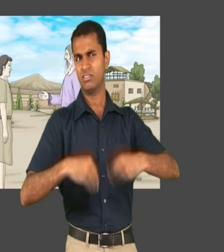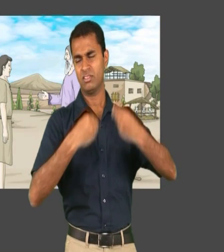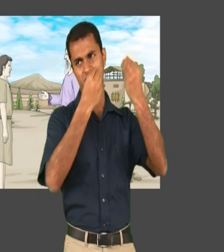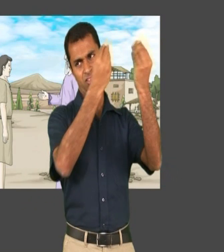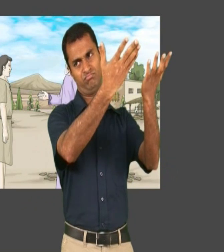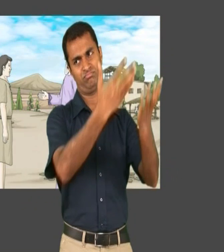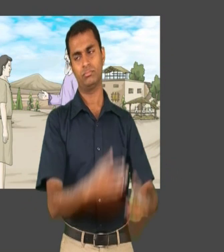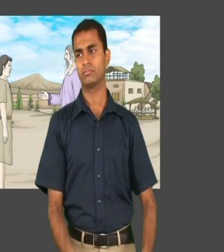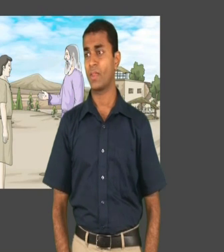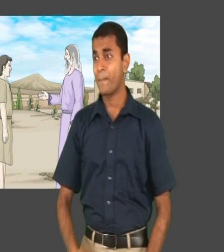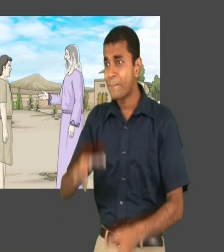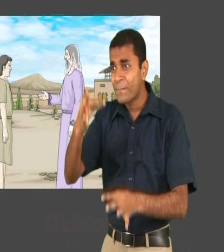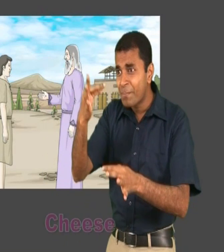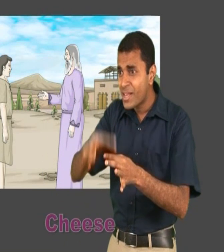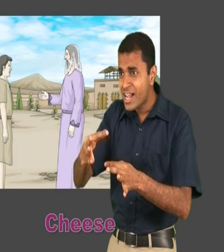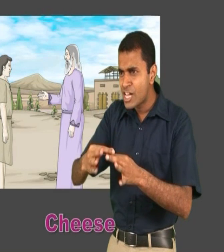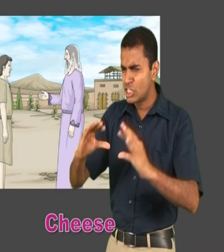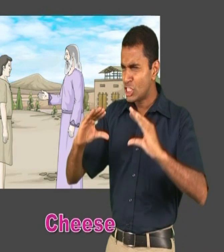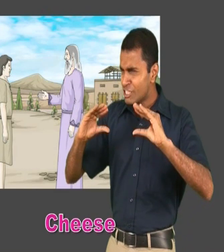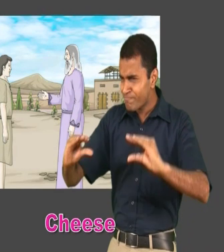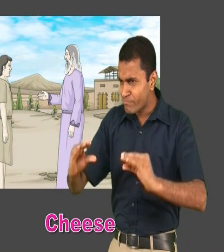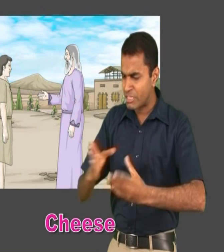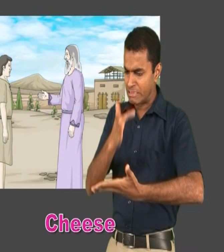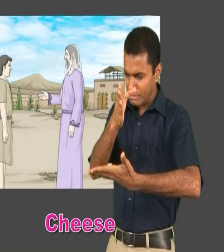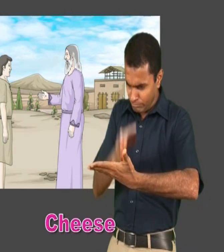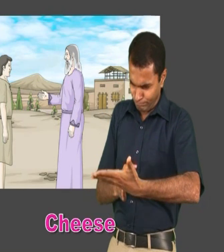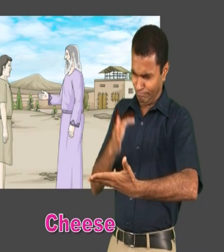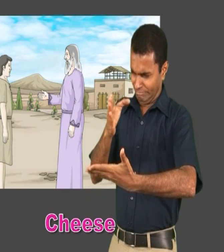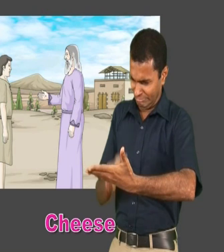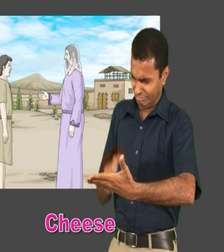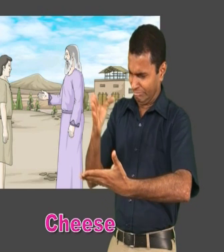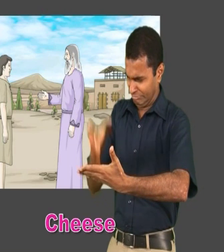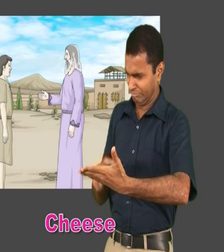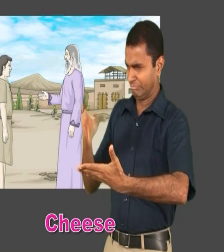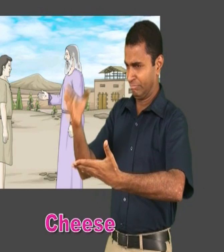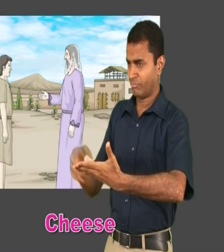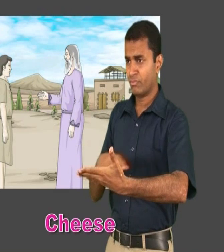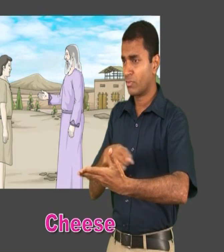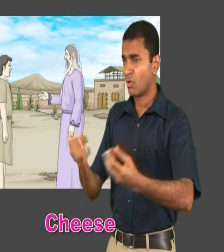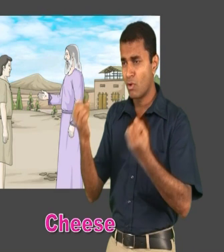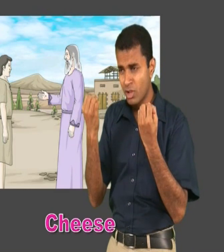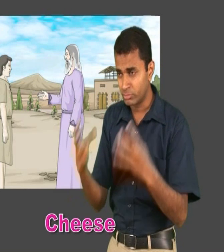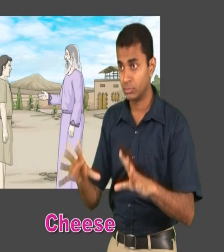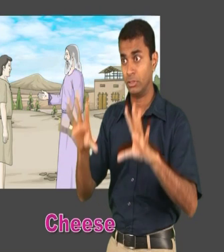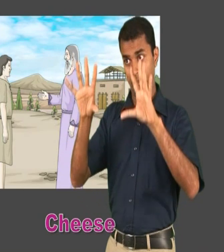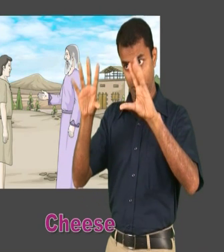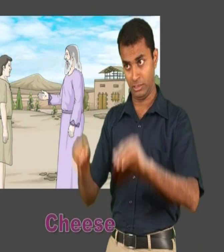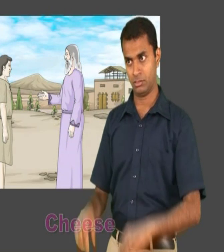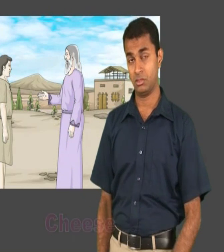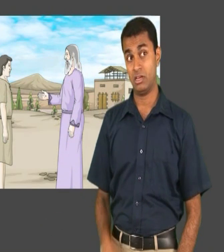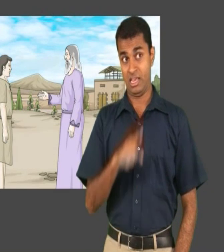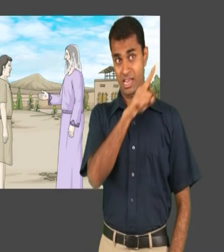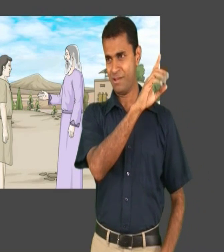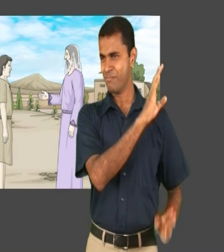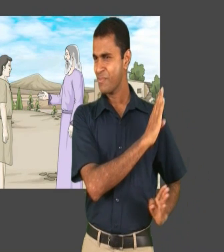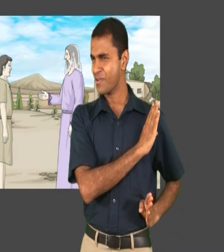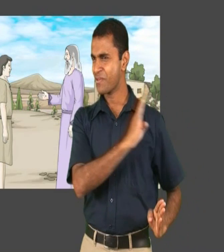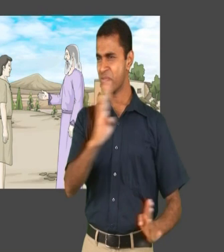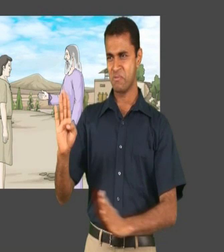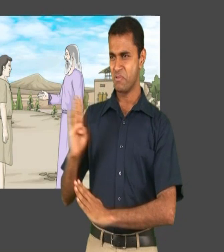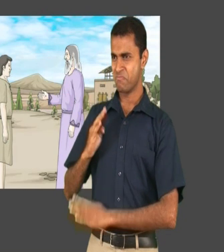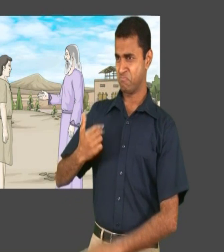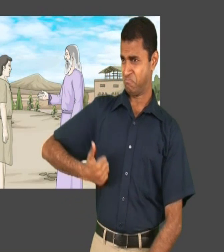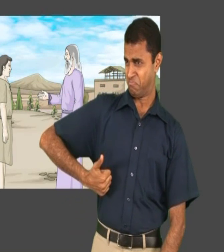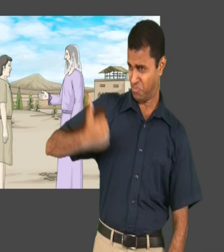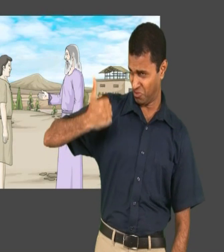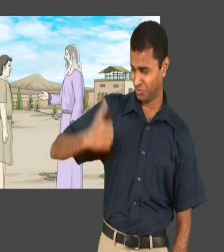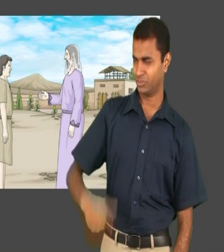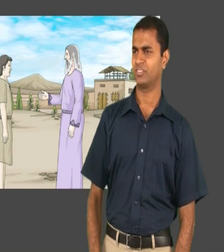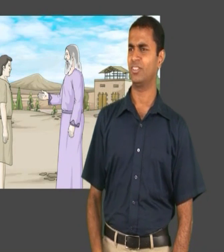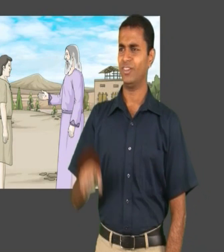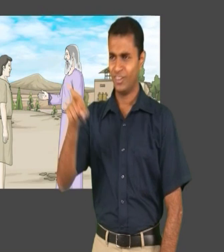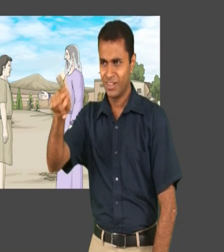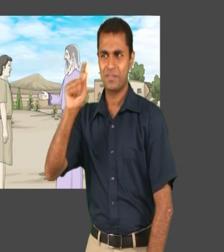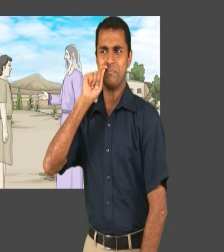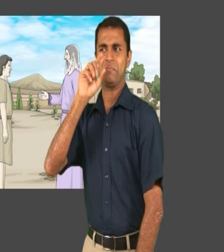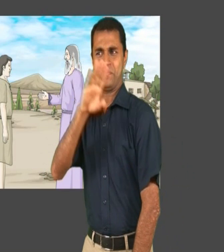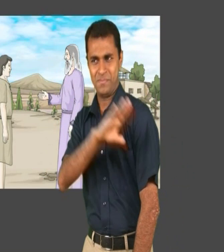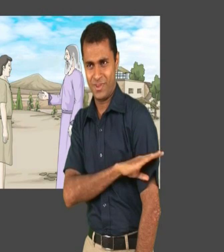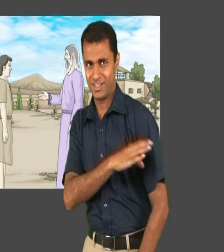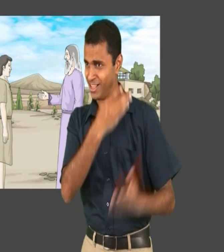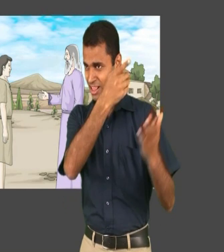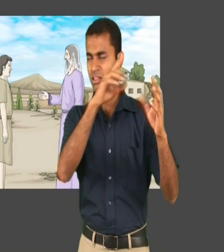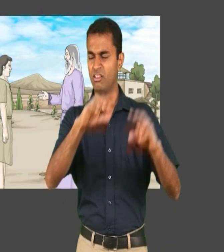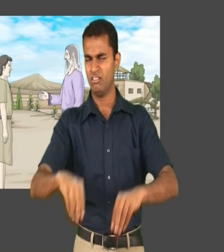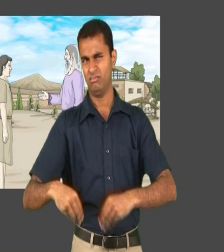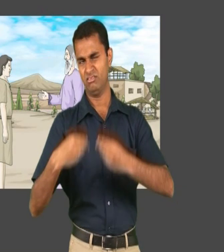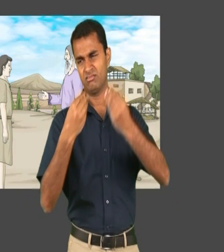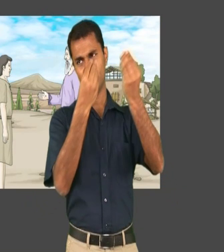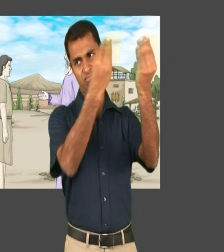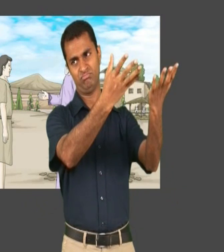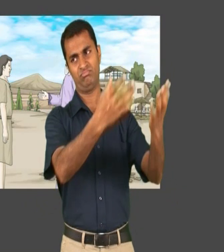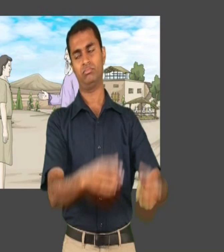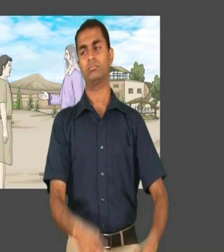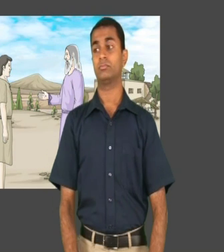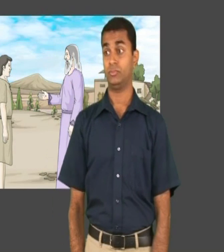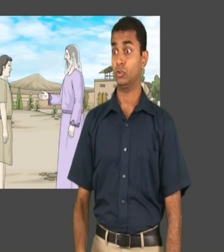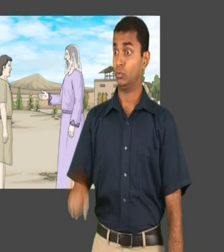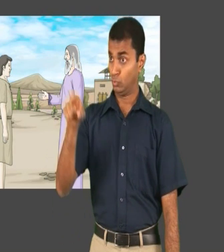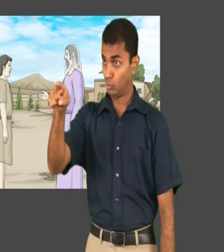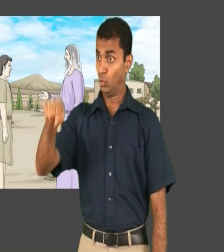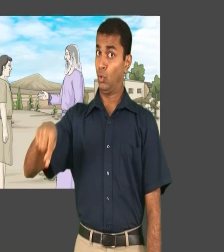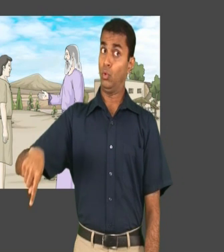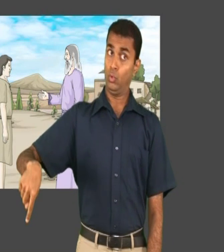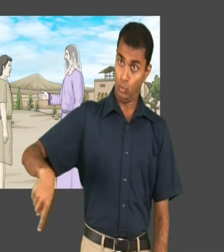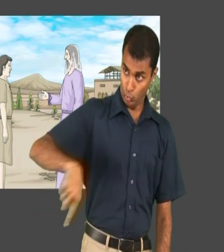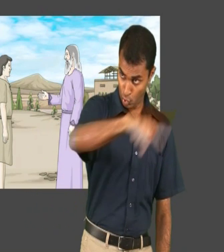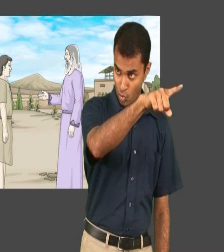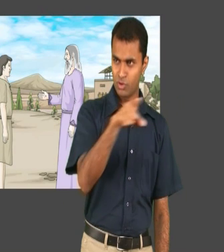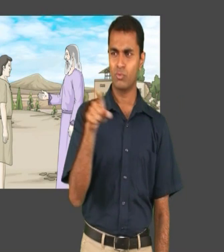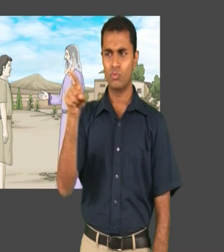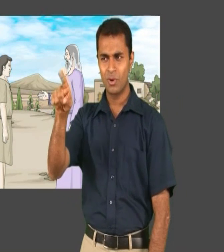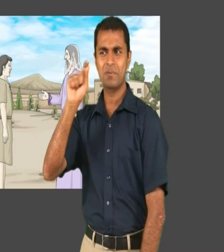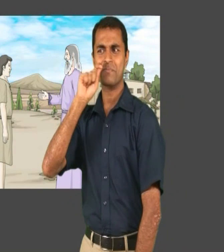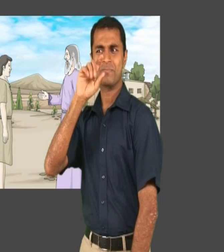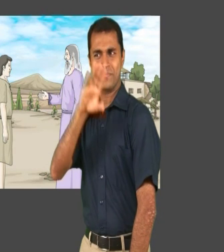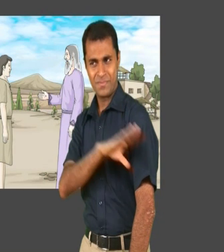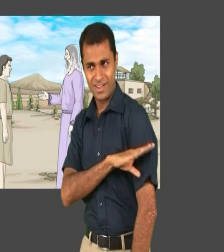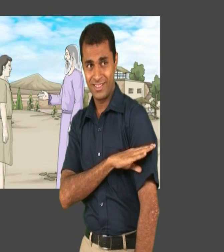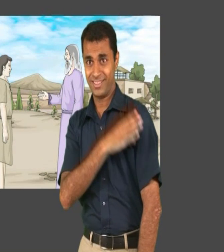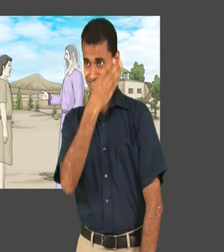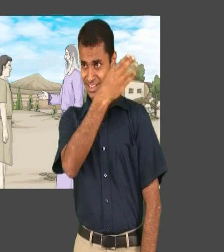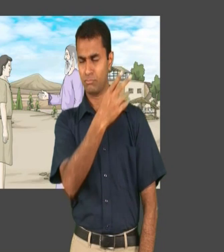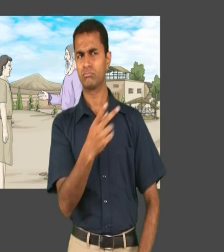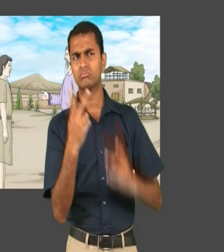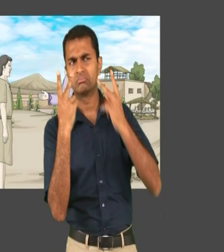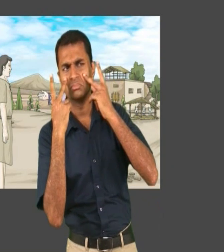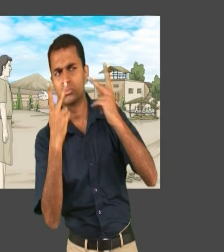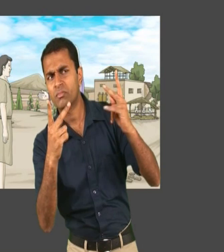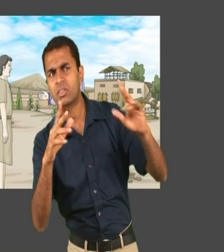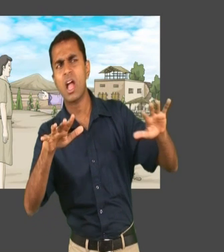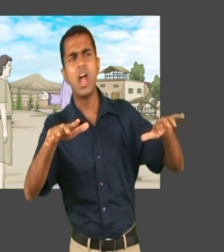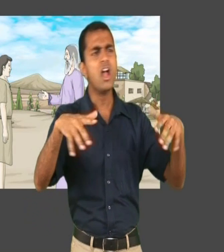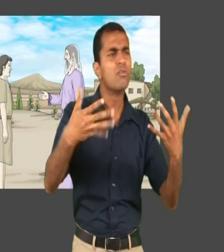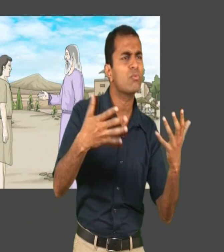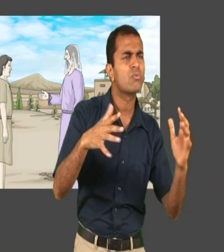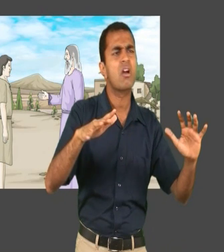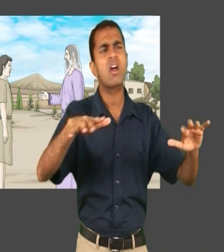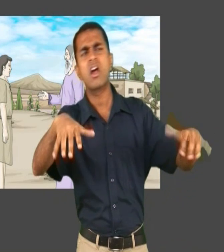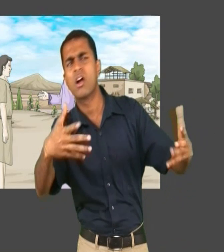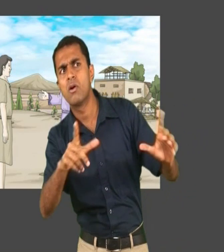Take also these ten portions of cheese to the commander of their unit.